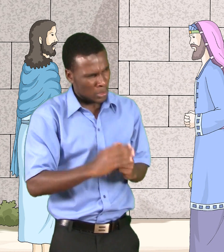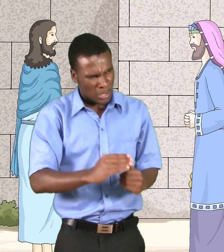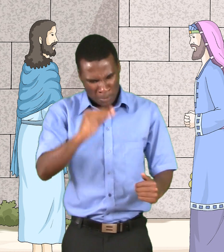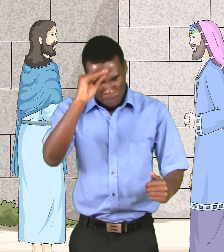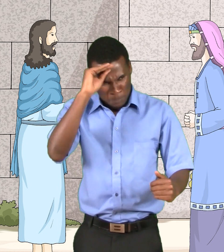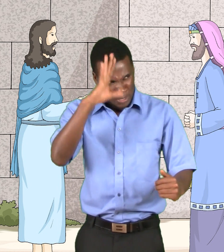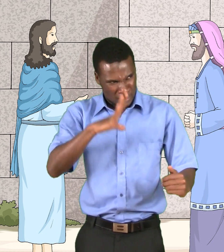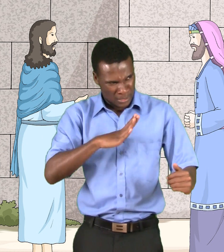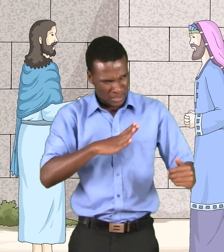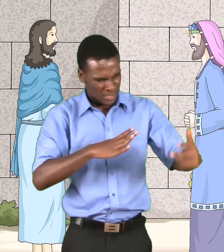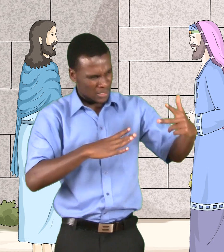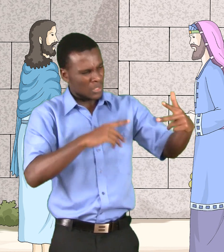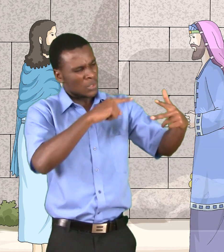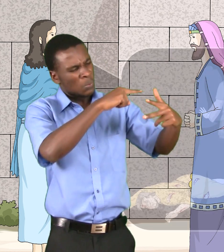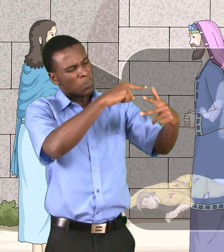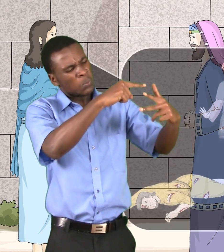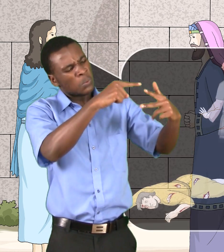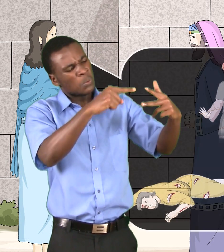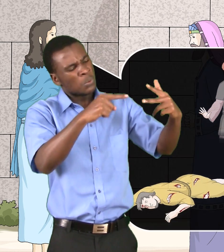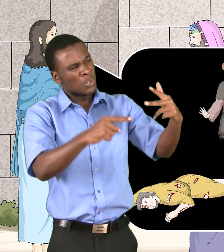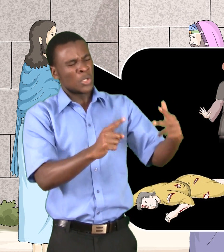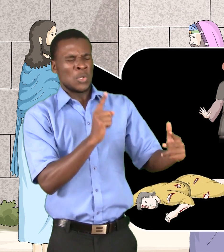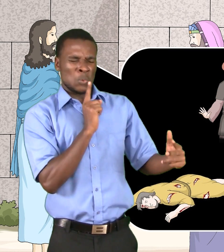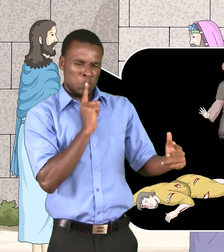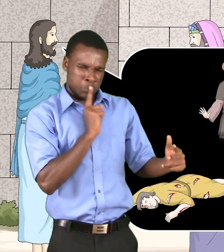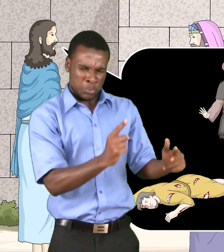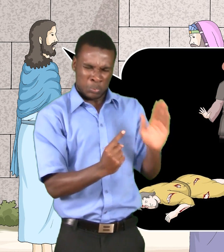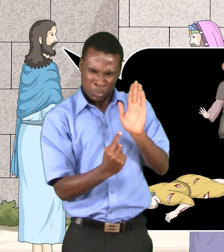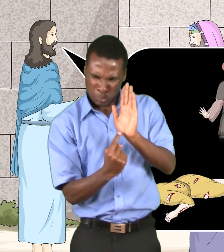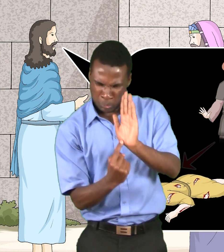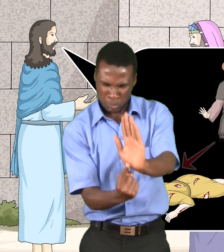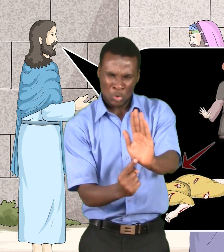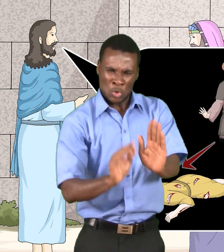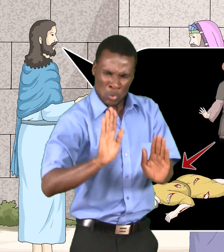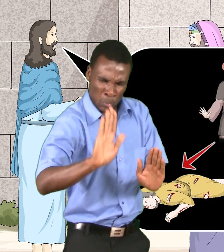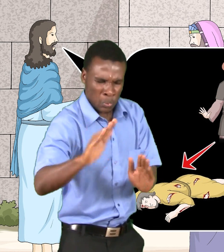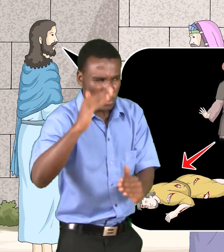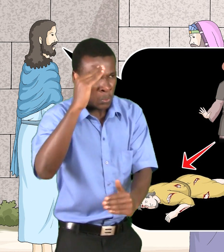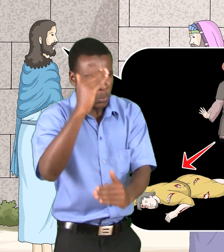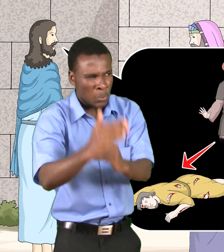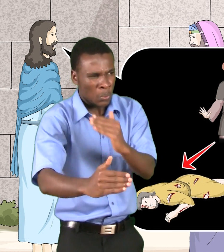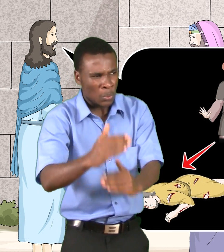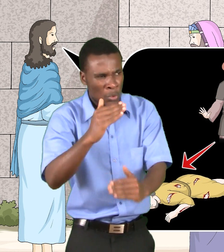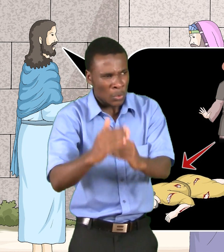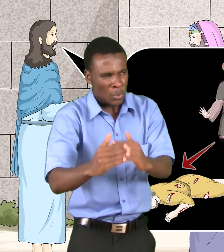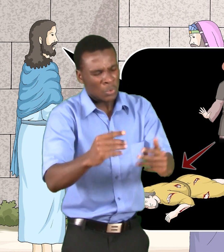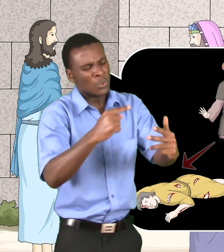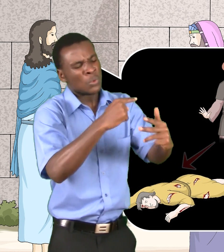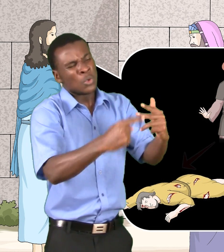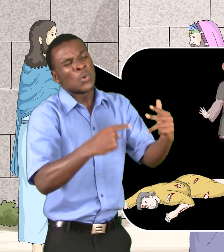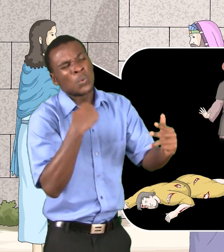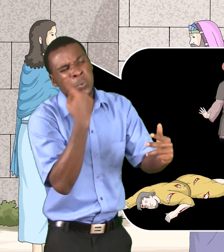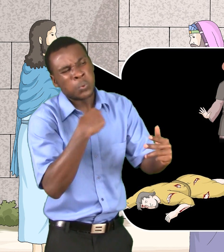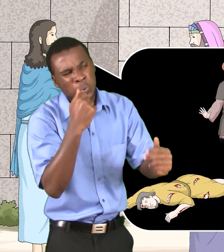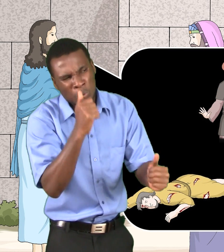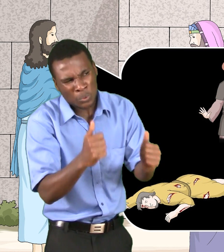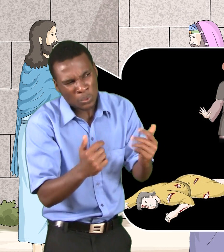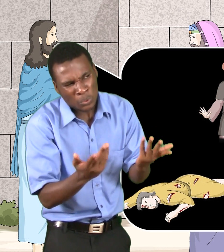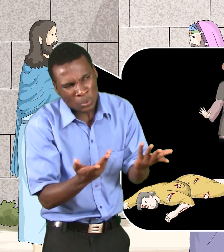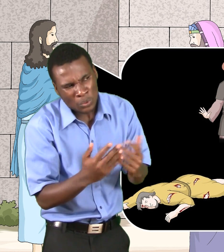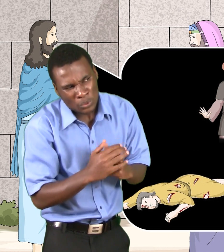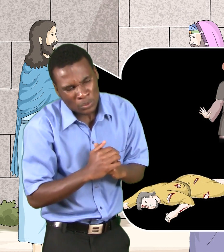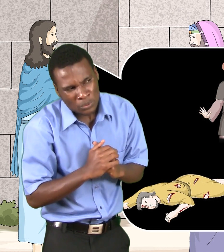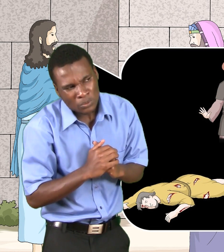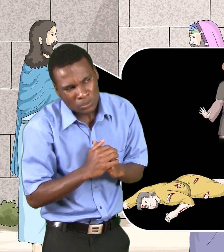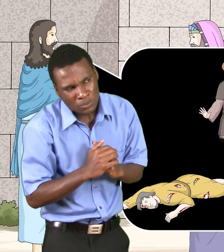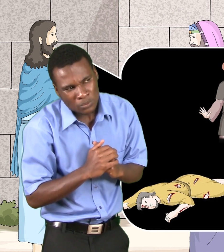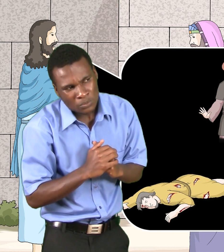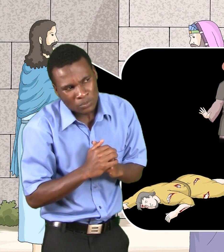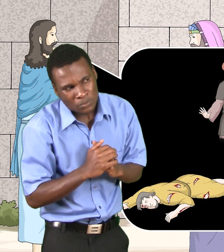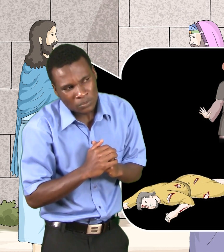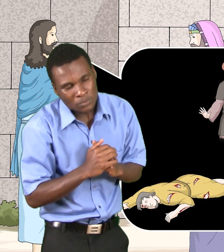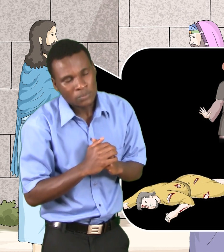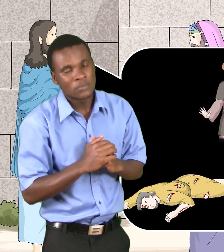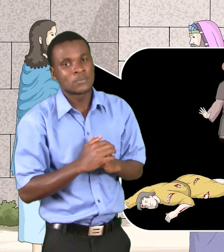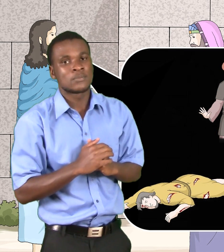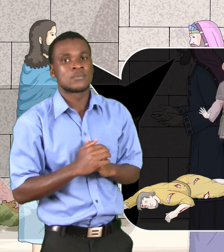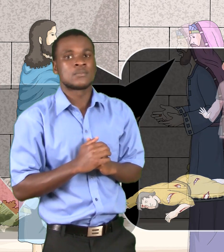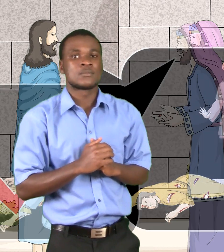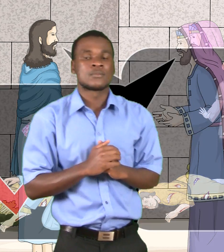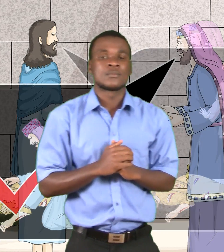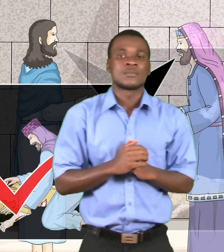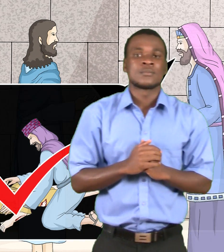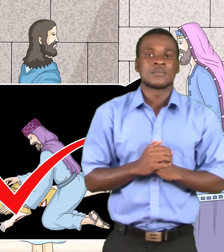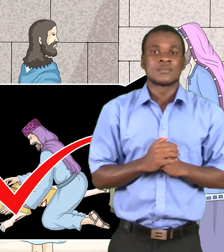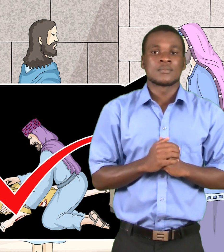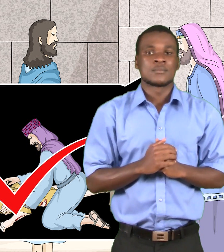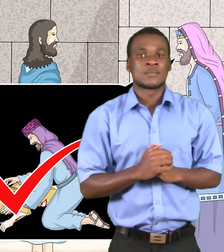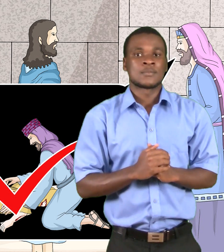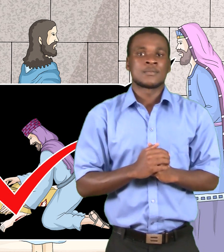Which of these three do you think was a neighbor to the man who fell into the hands of robbers?”